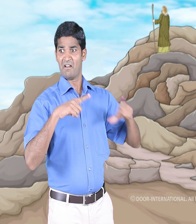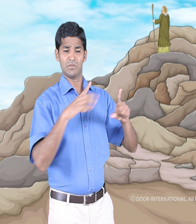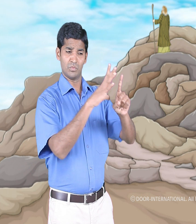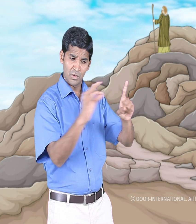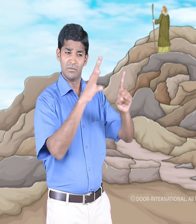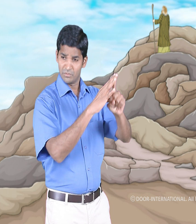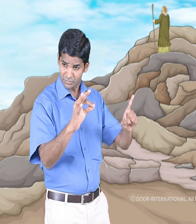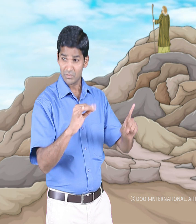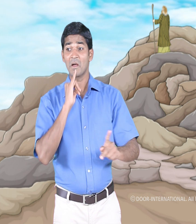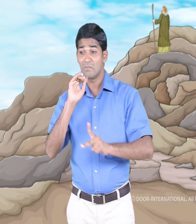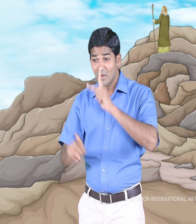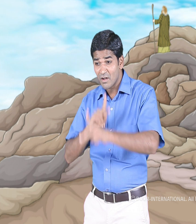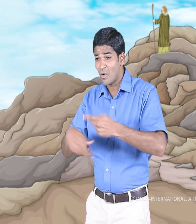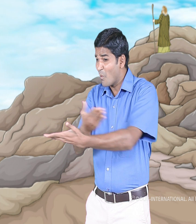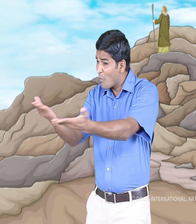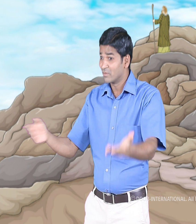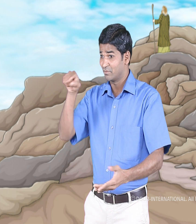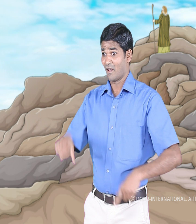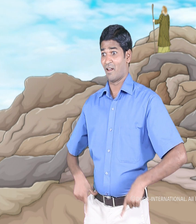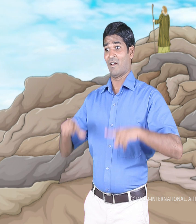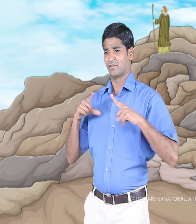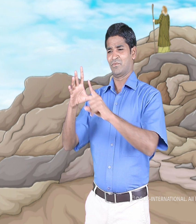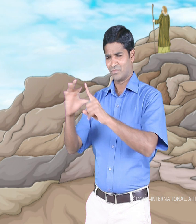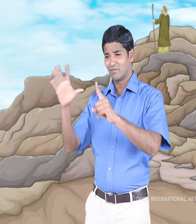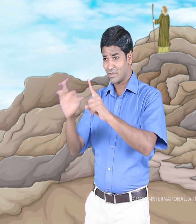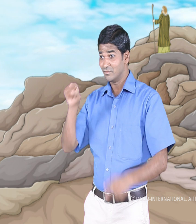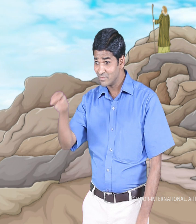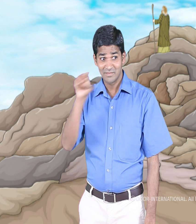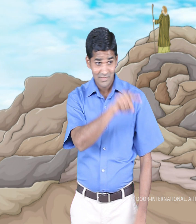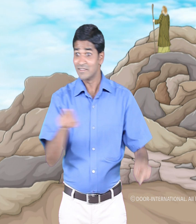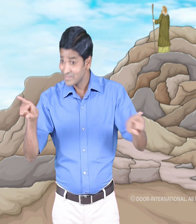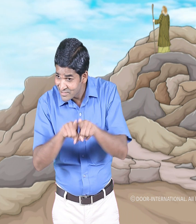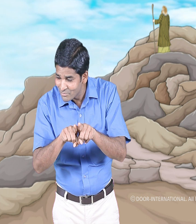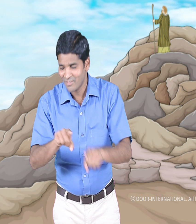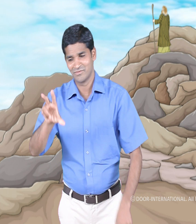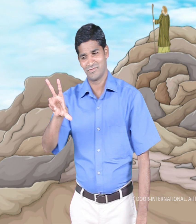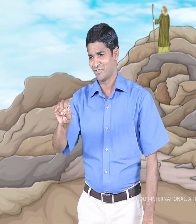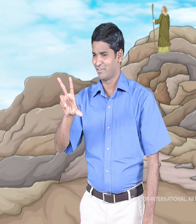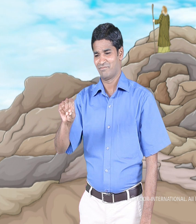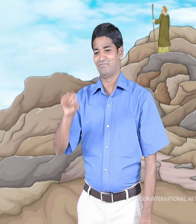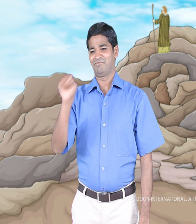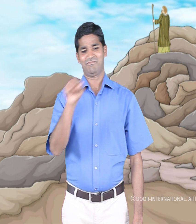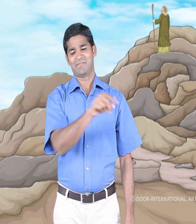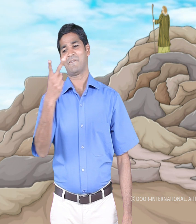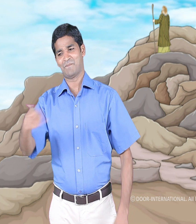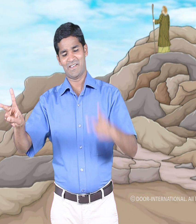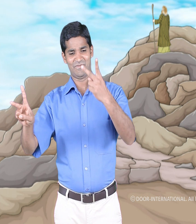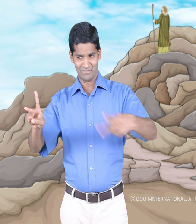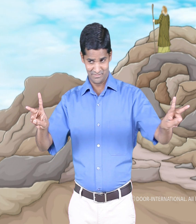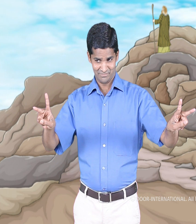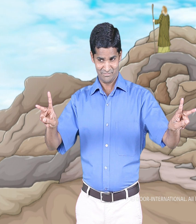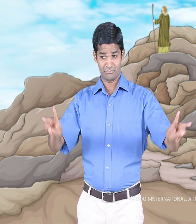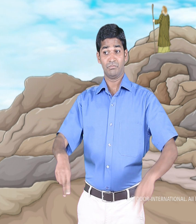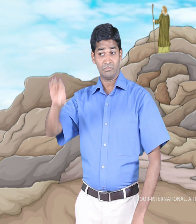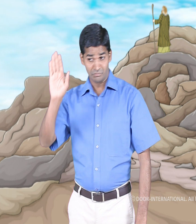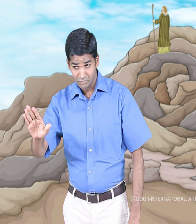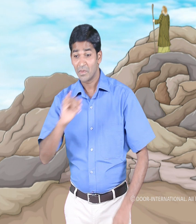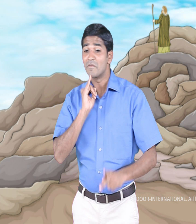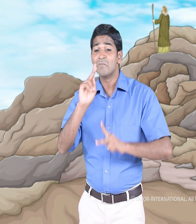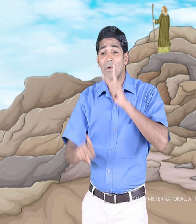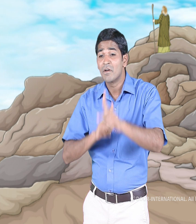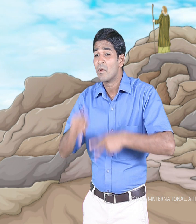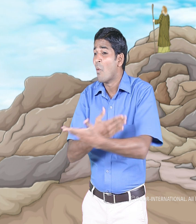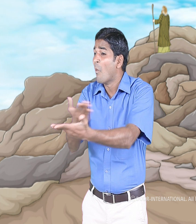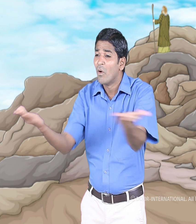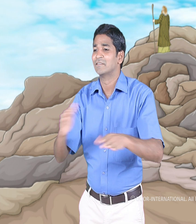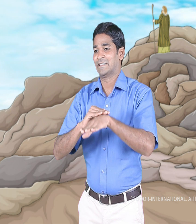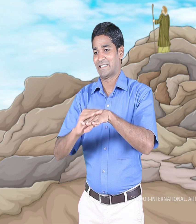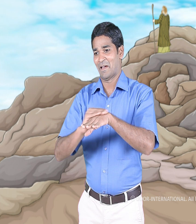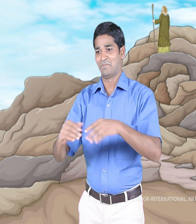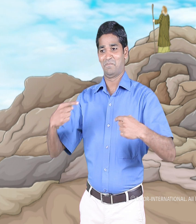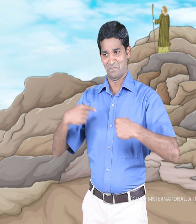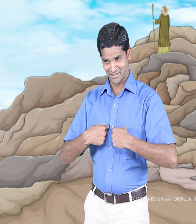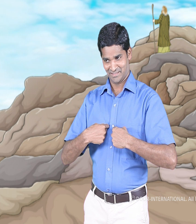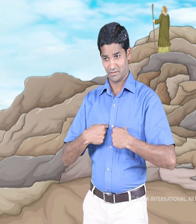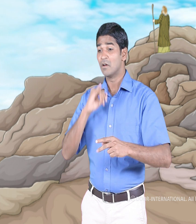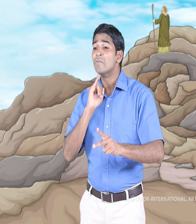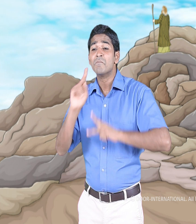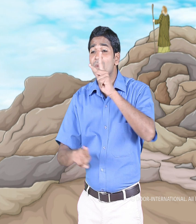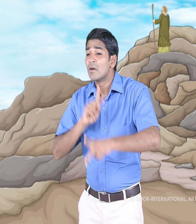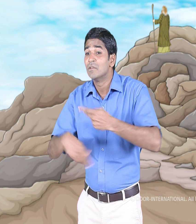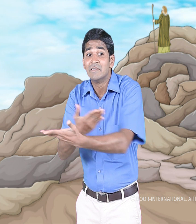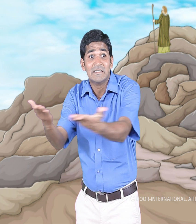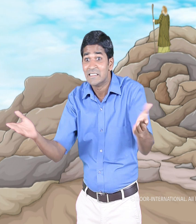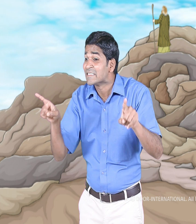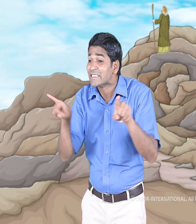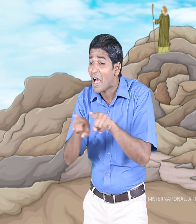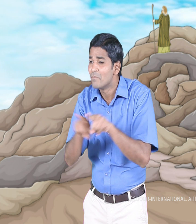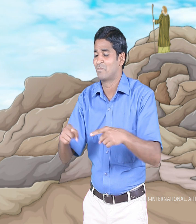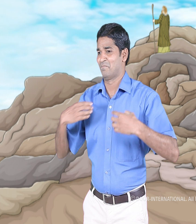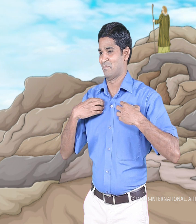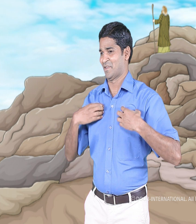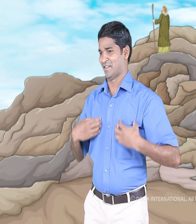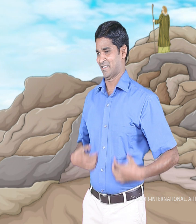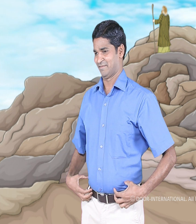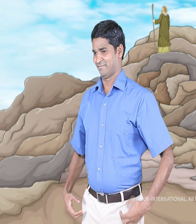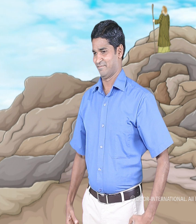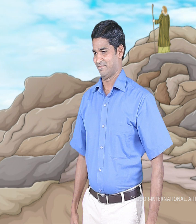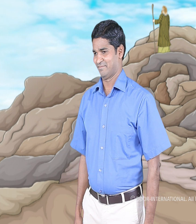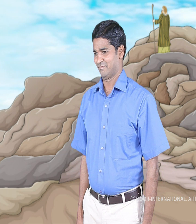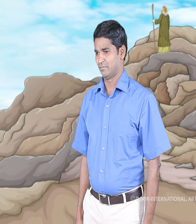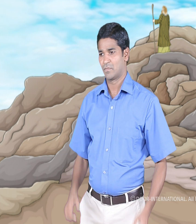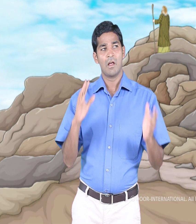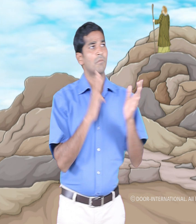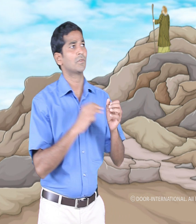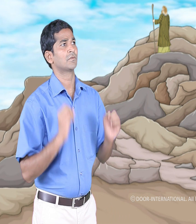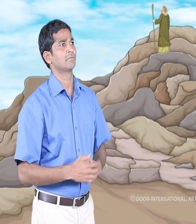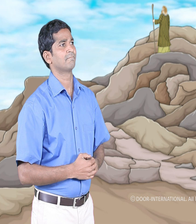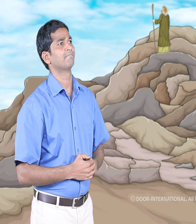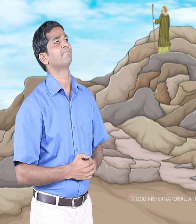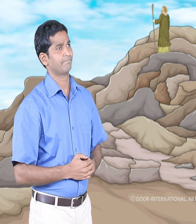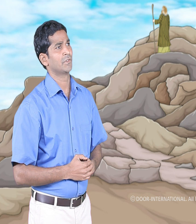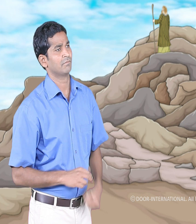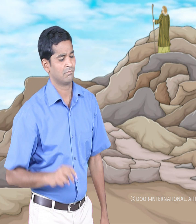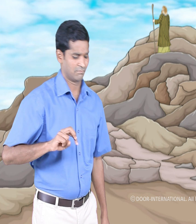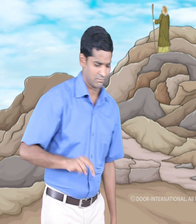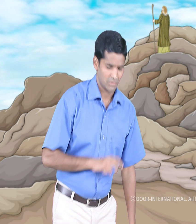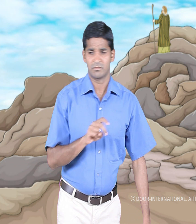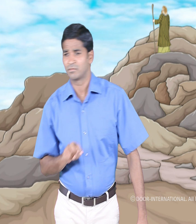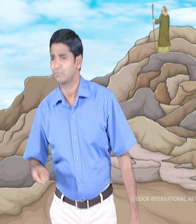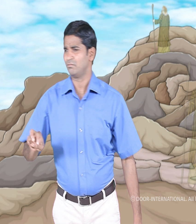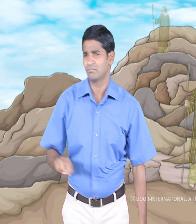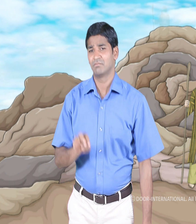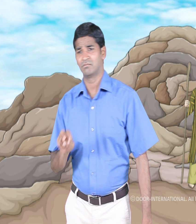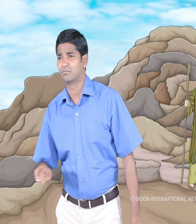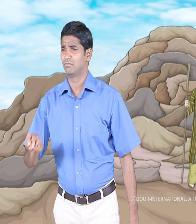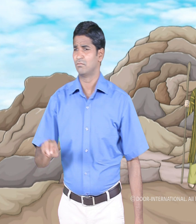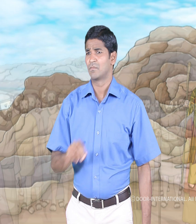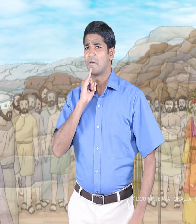And unto Me you shall be a kingdom of priests and a holy nation.’ These are the words that you are to speak to the Israelites.”